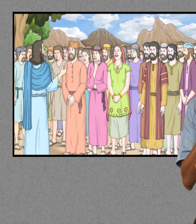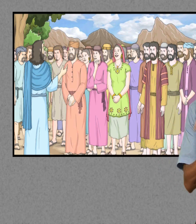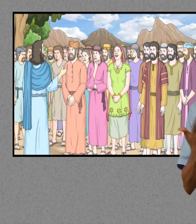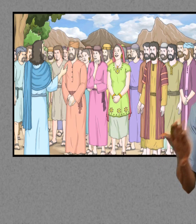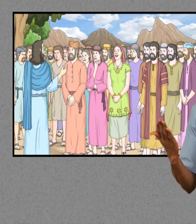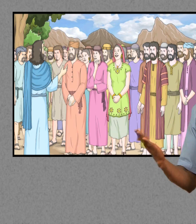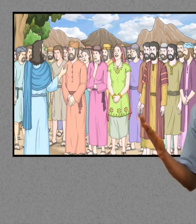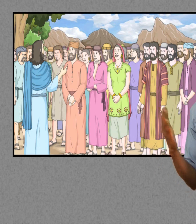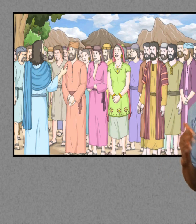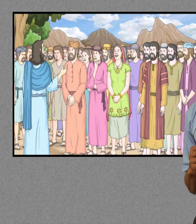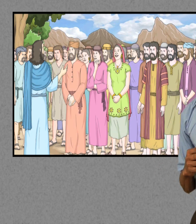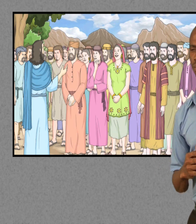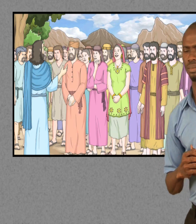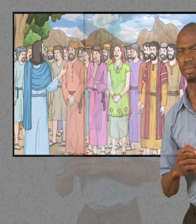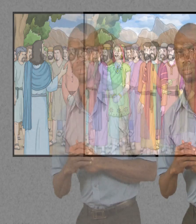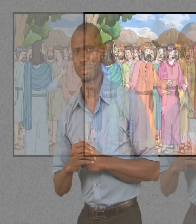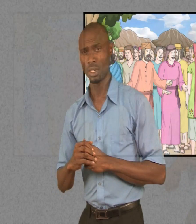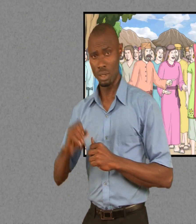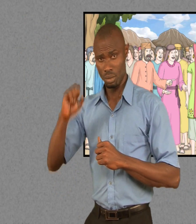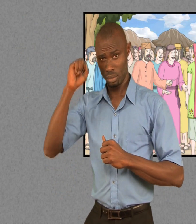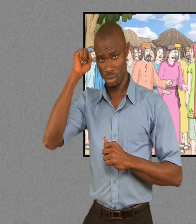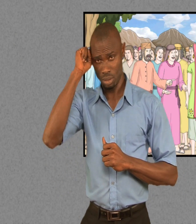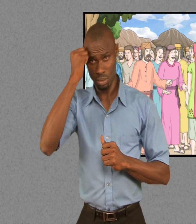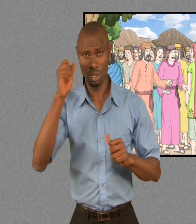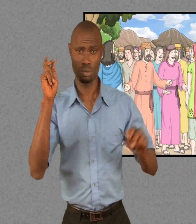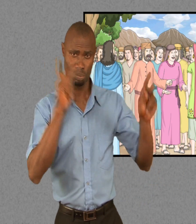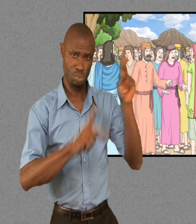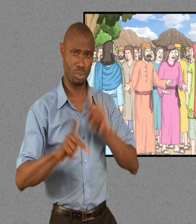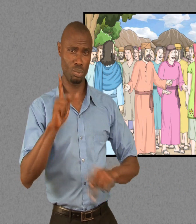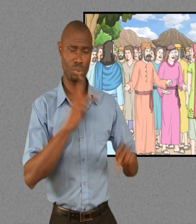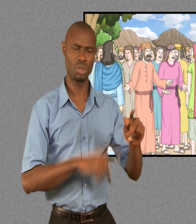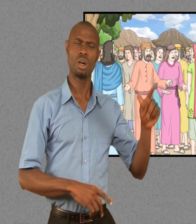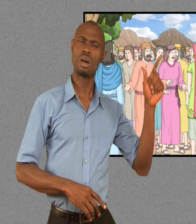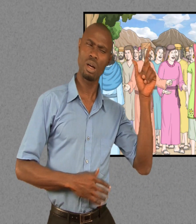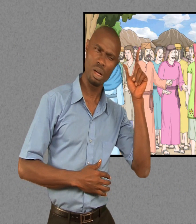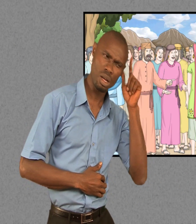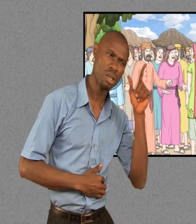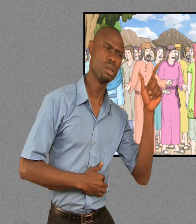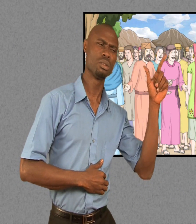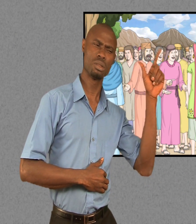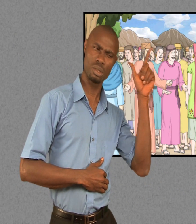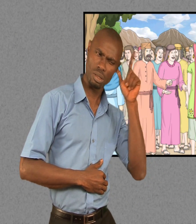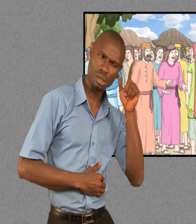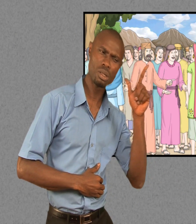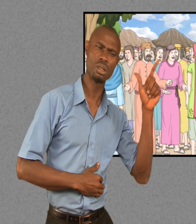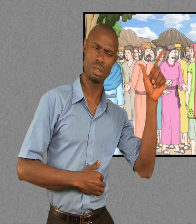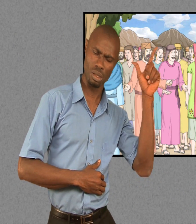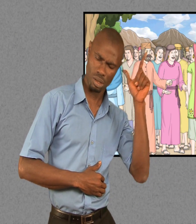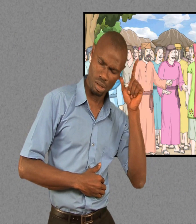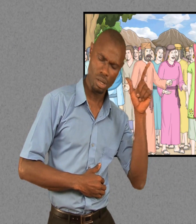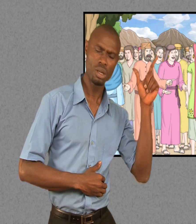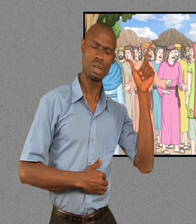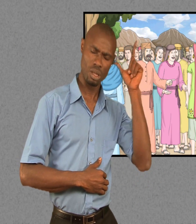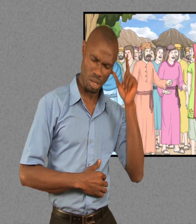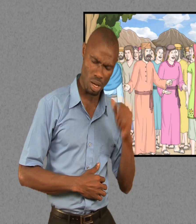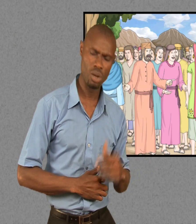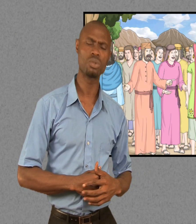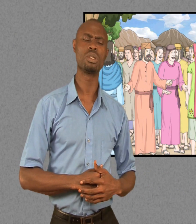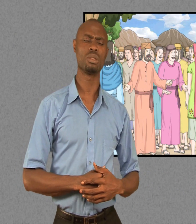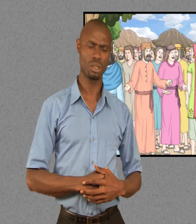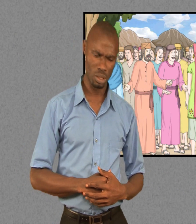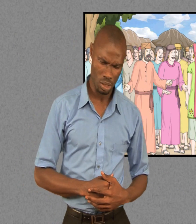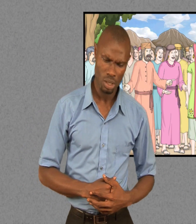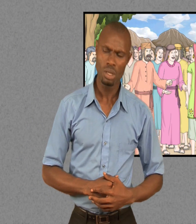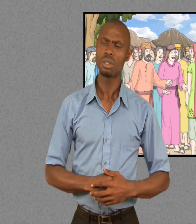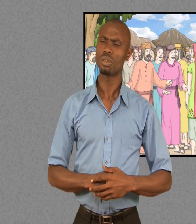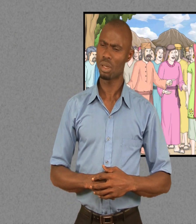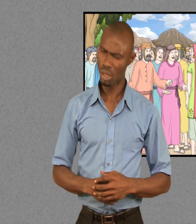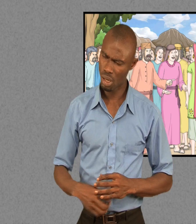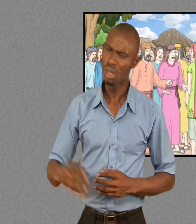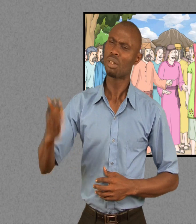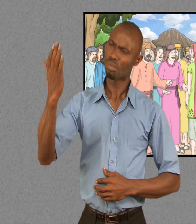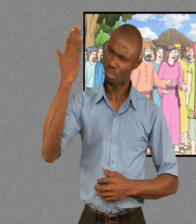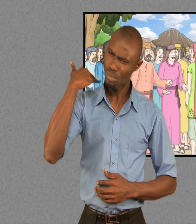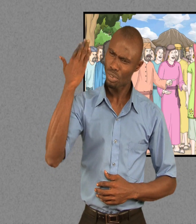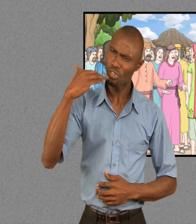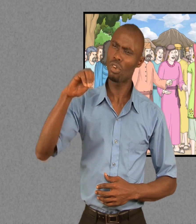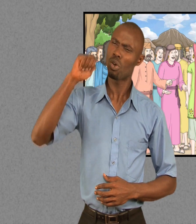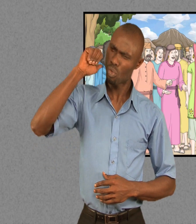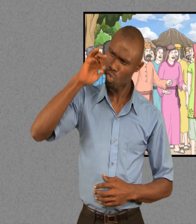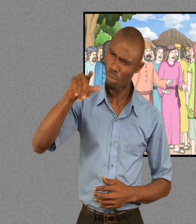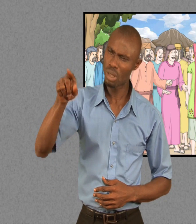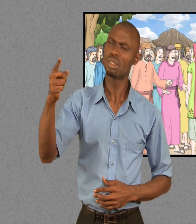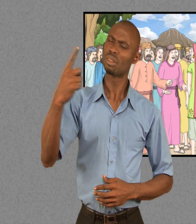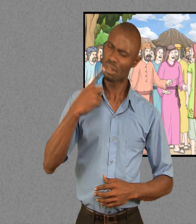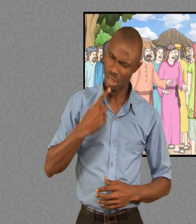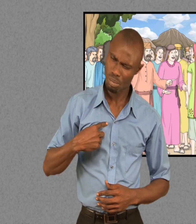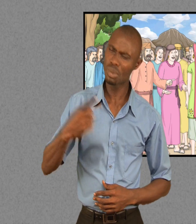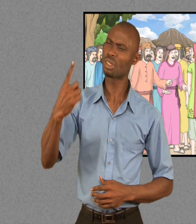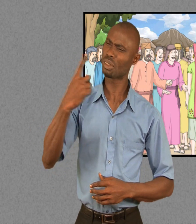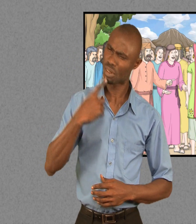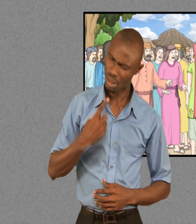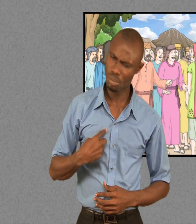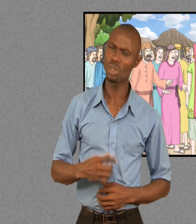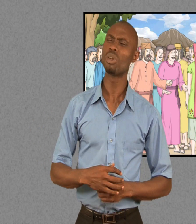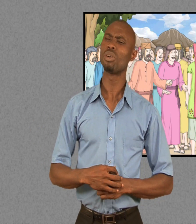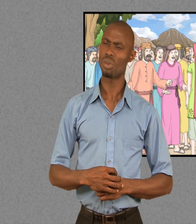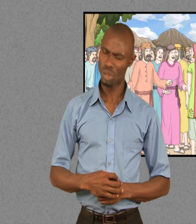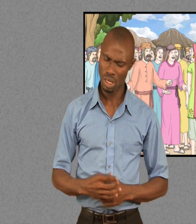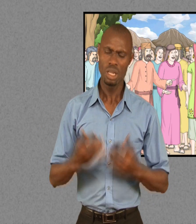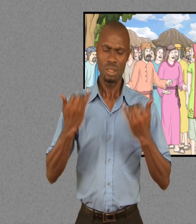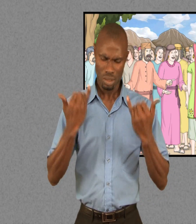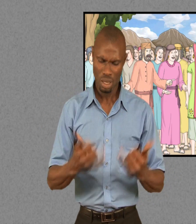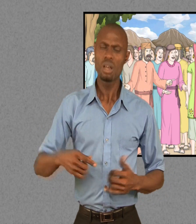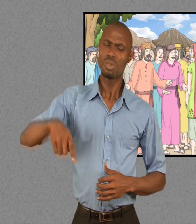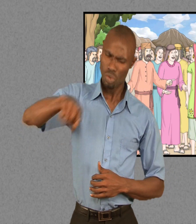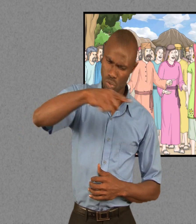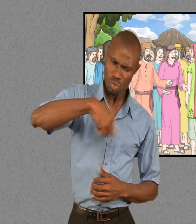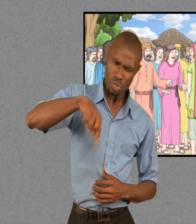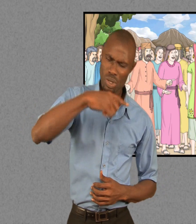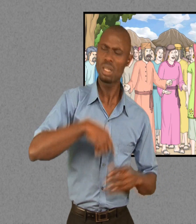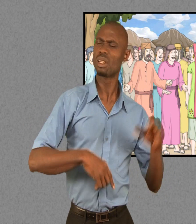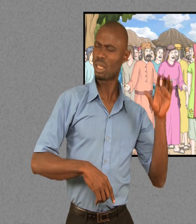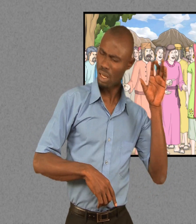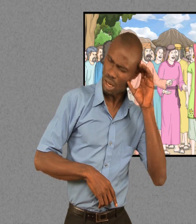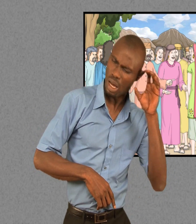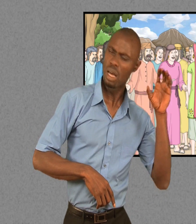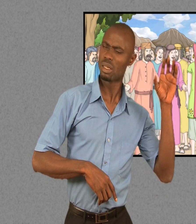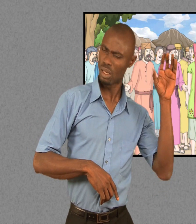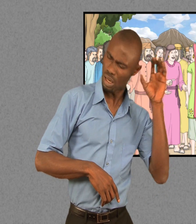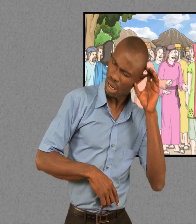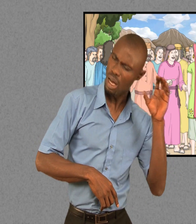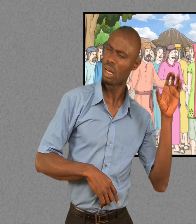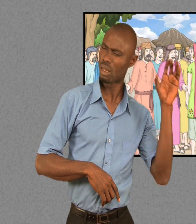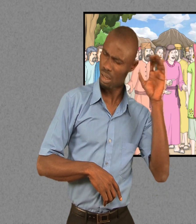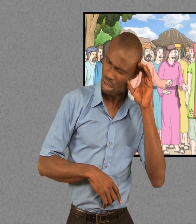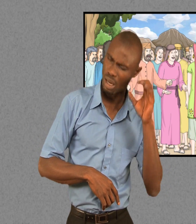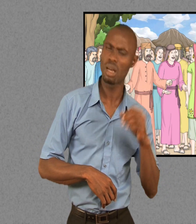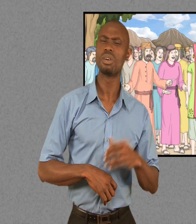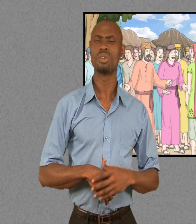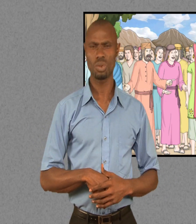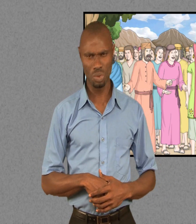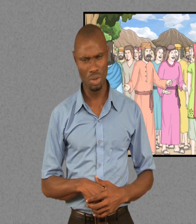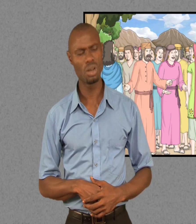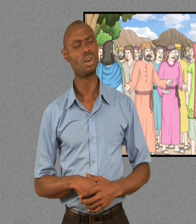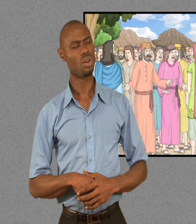They said to the woman, “We now believe not only because of your words;